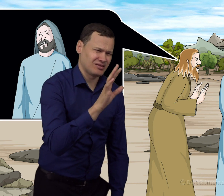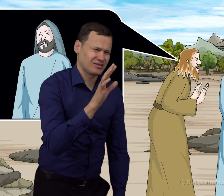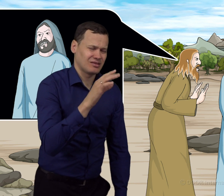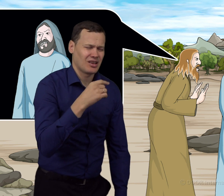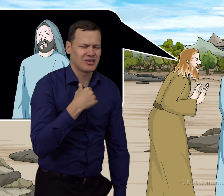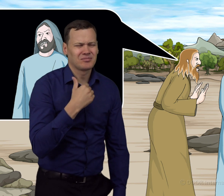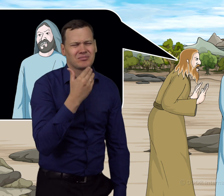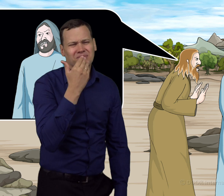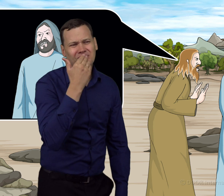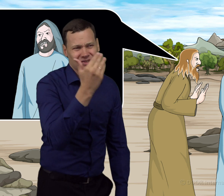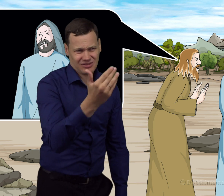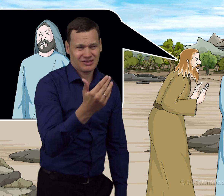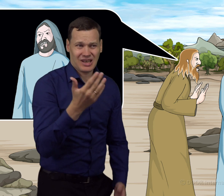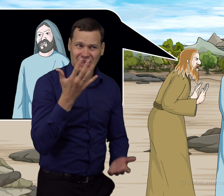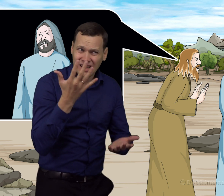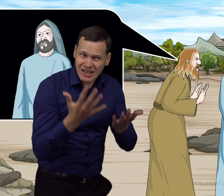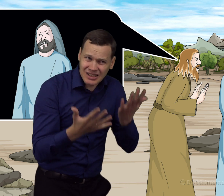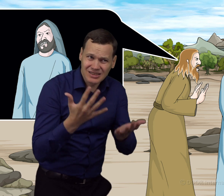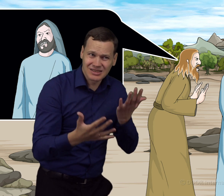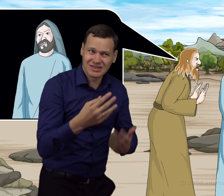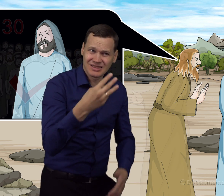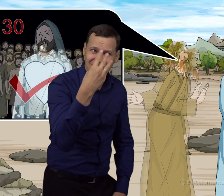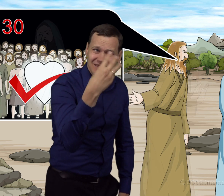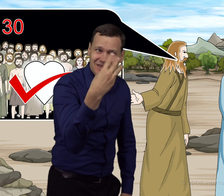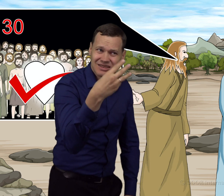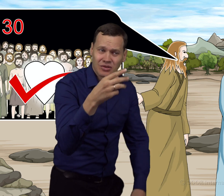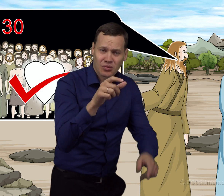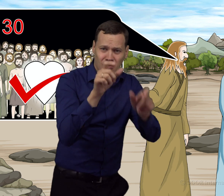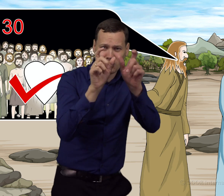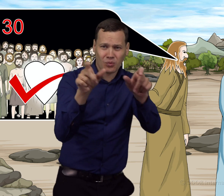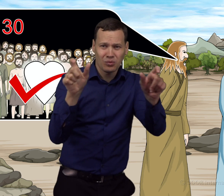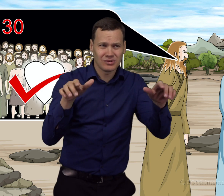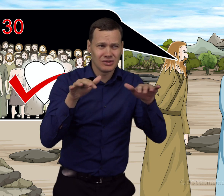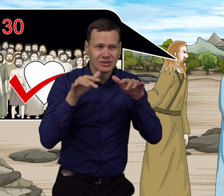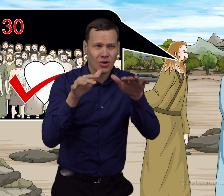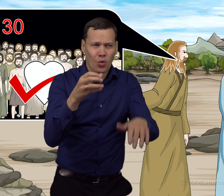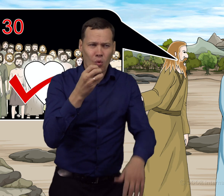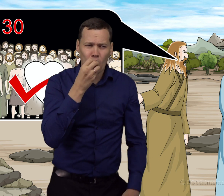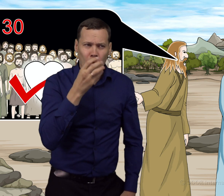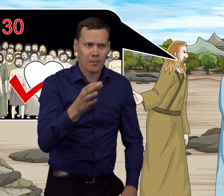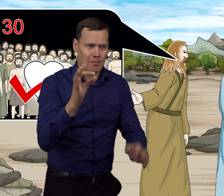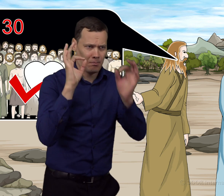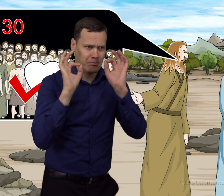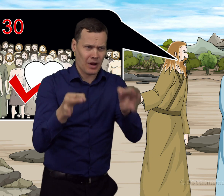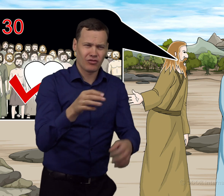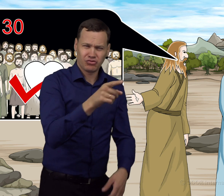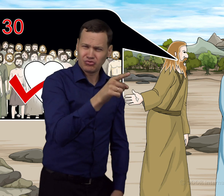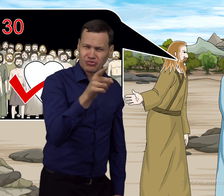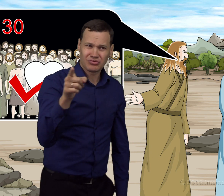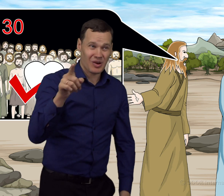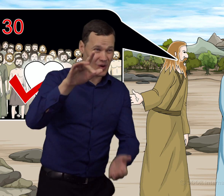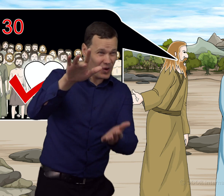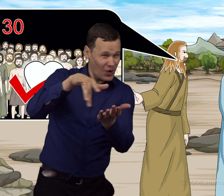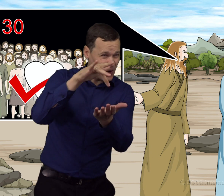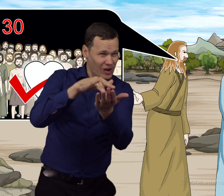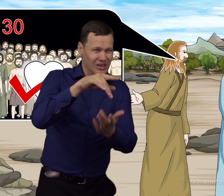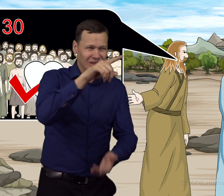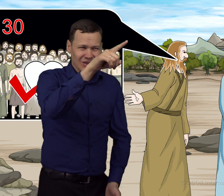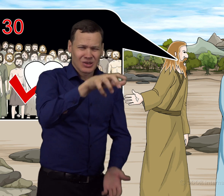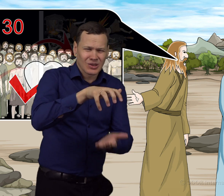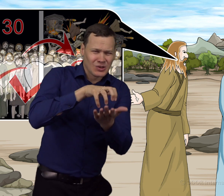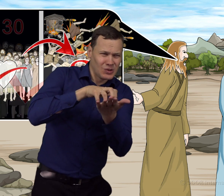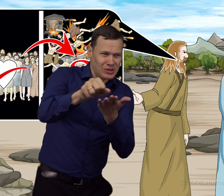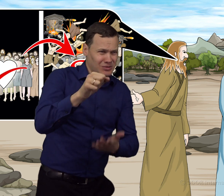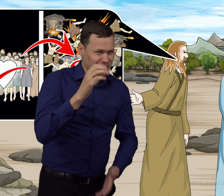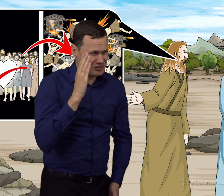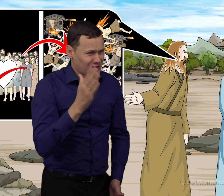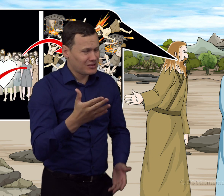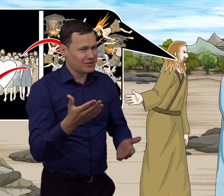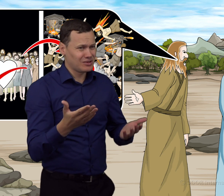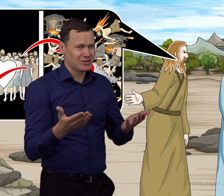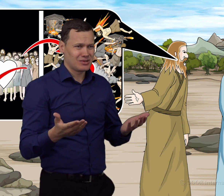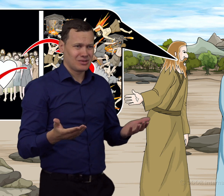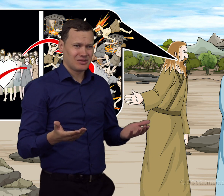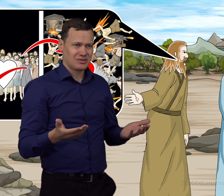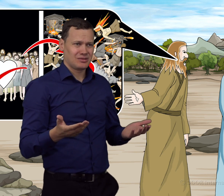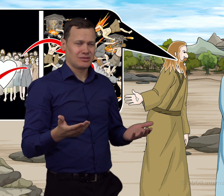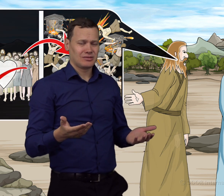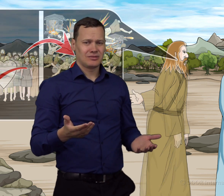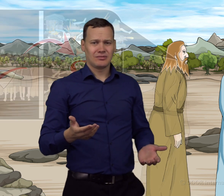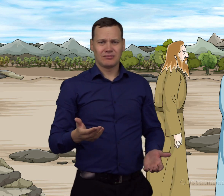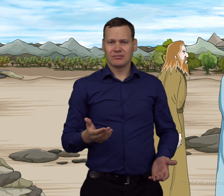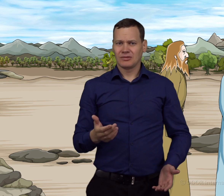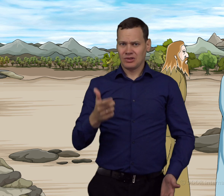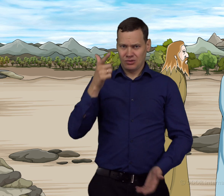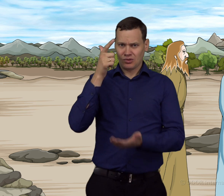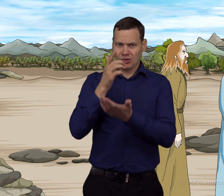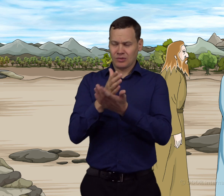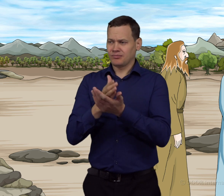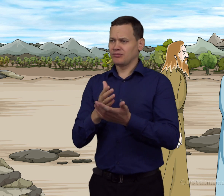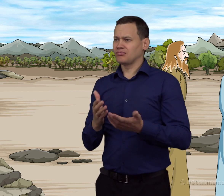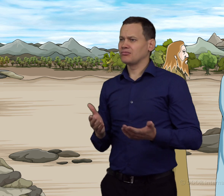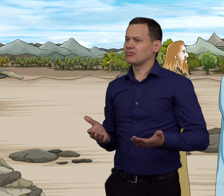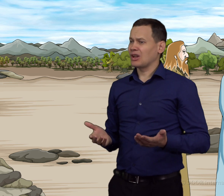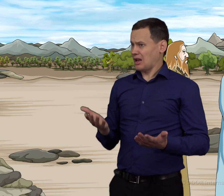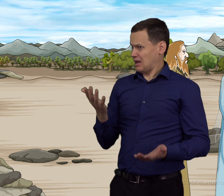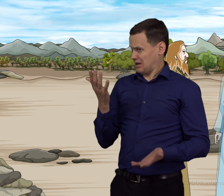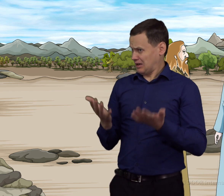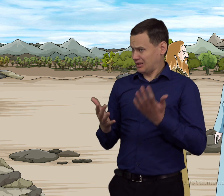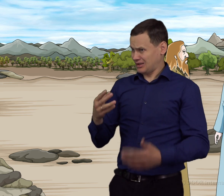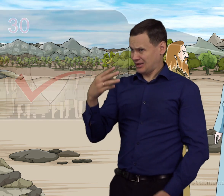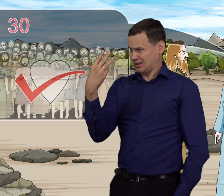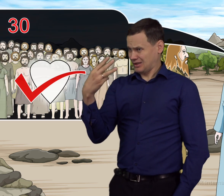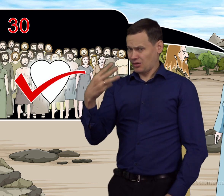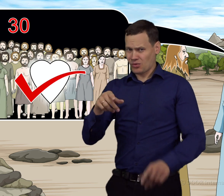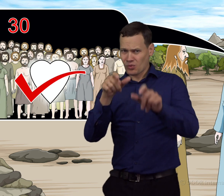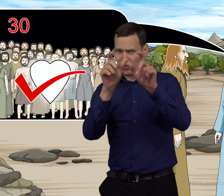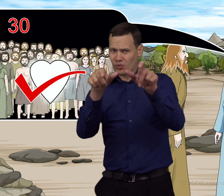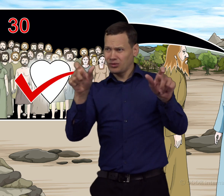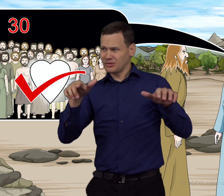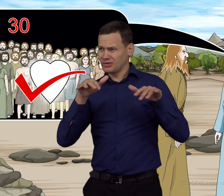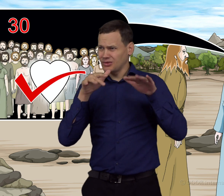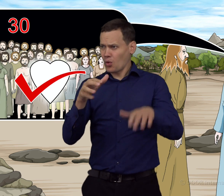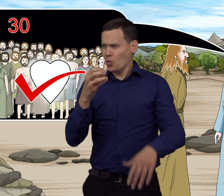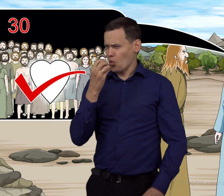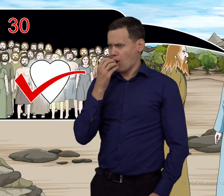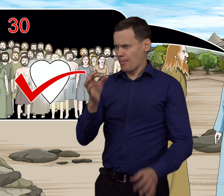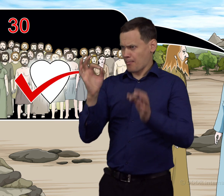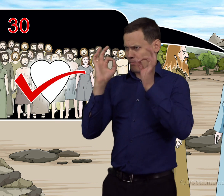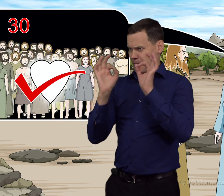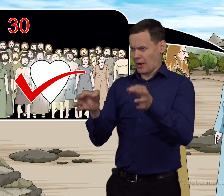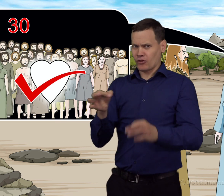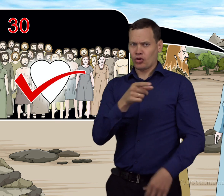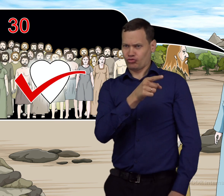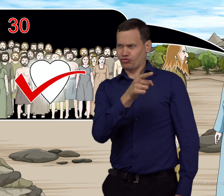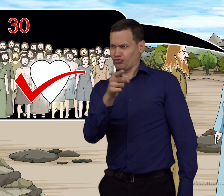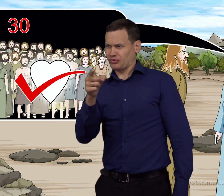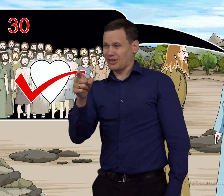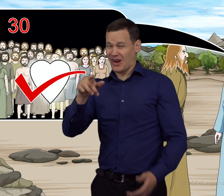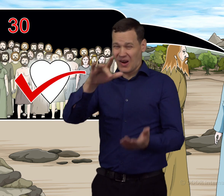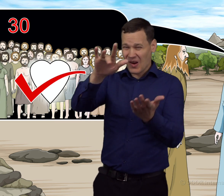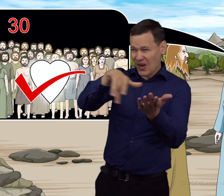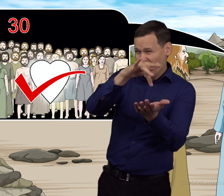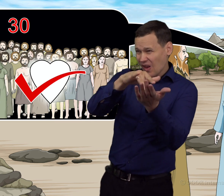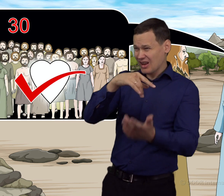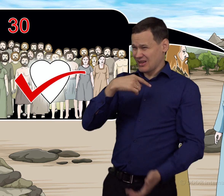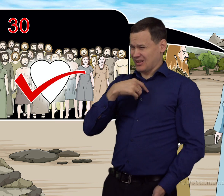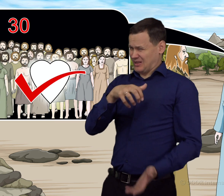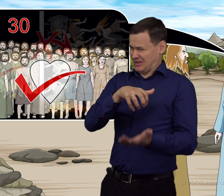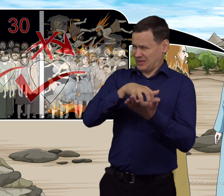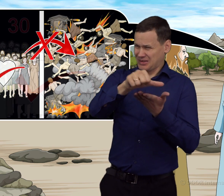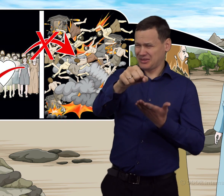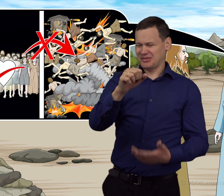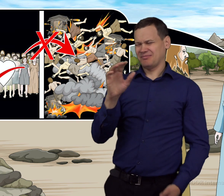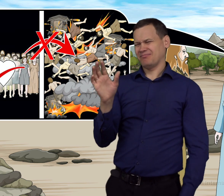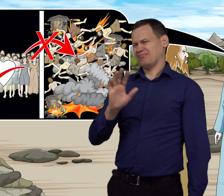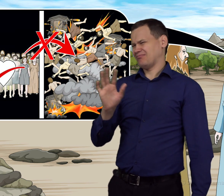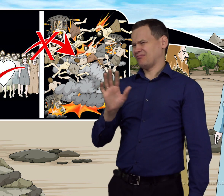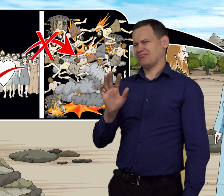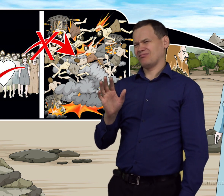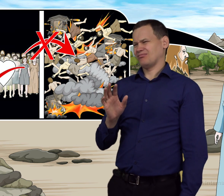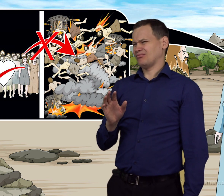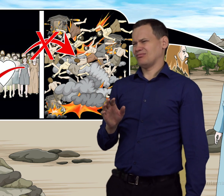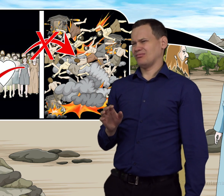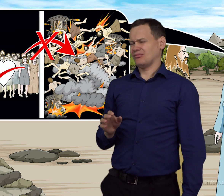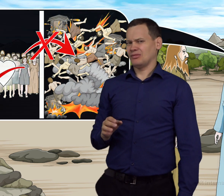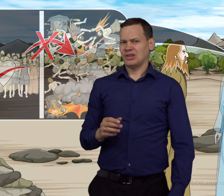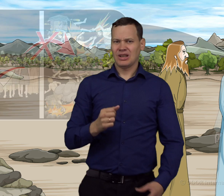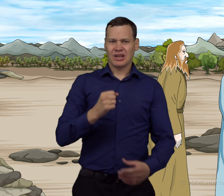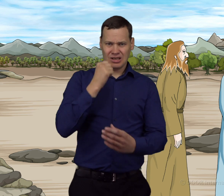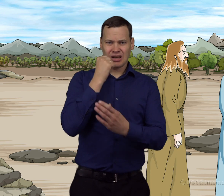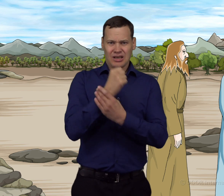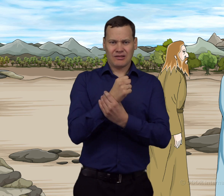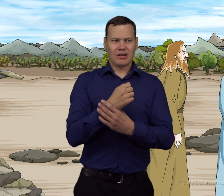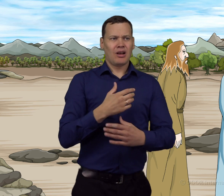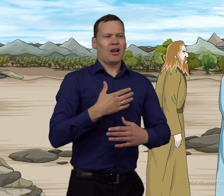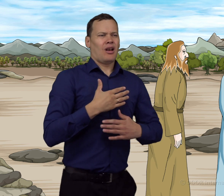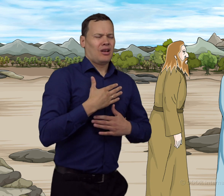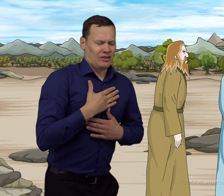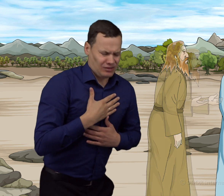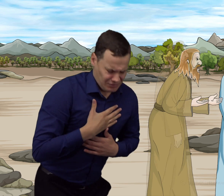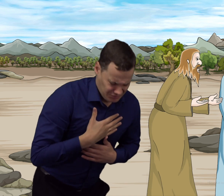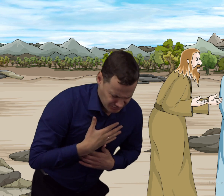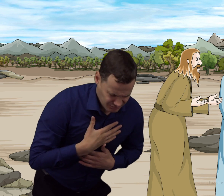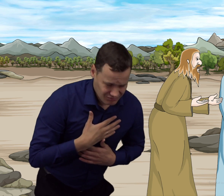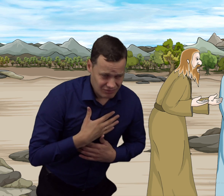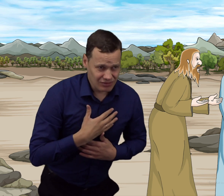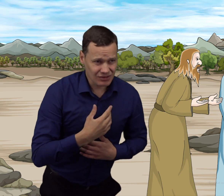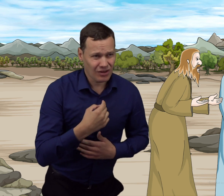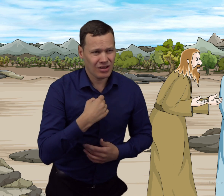Suppose thirty are found there?” He replied, “If I find thirty there, I will not do it.”